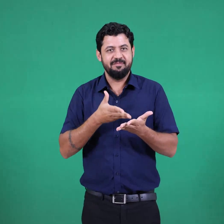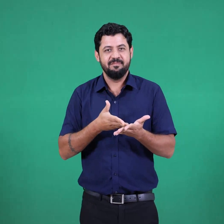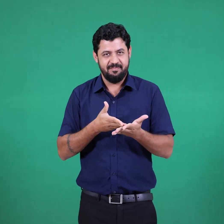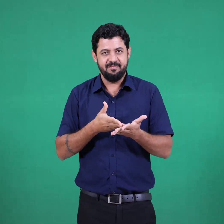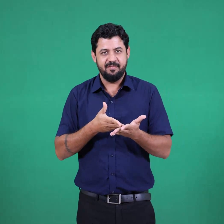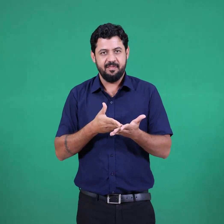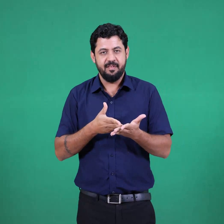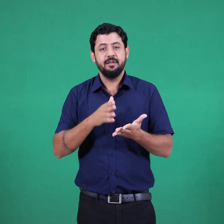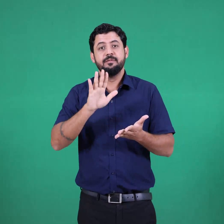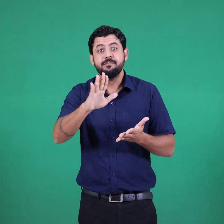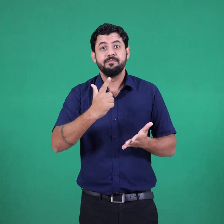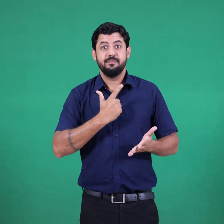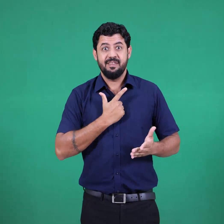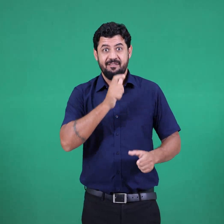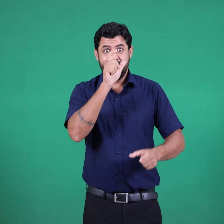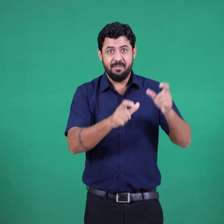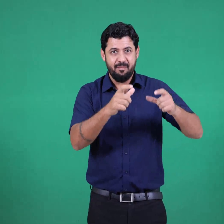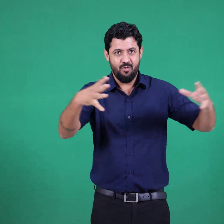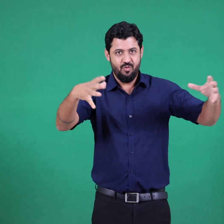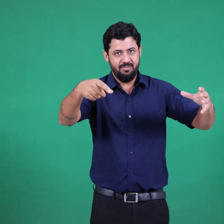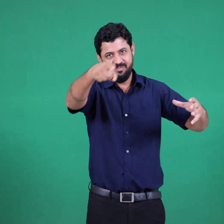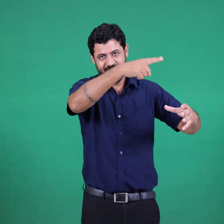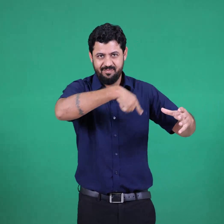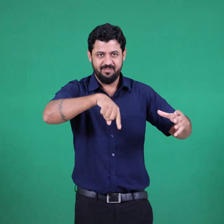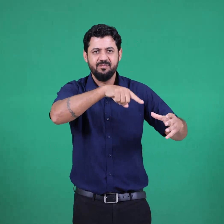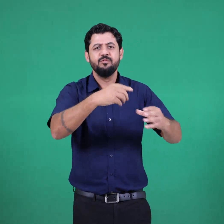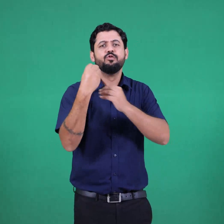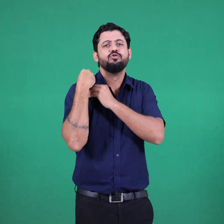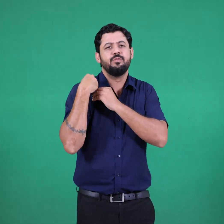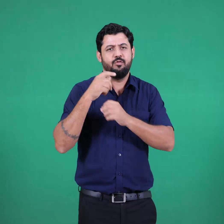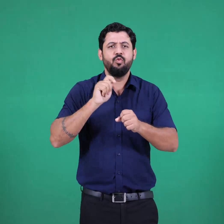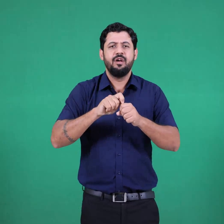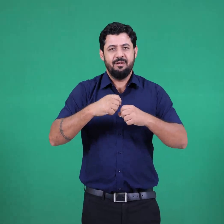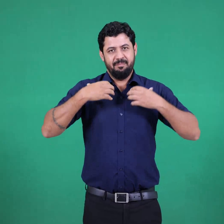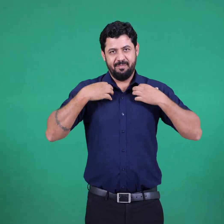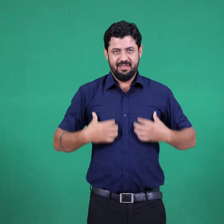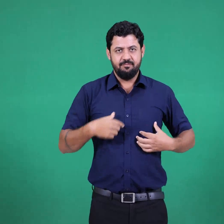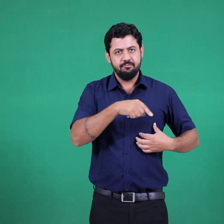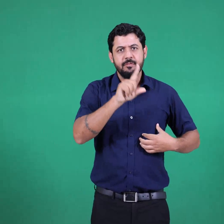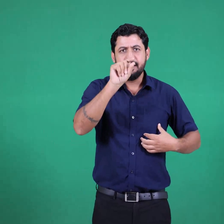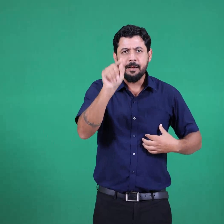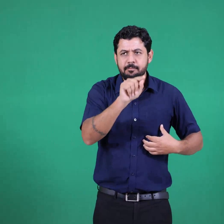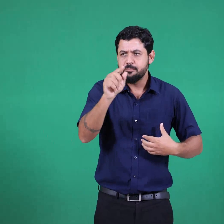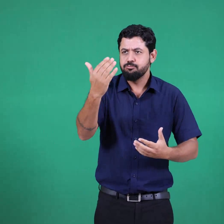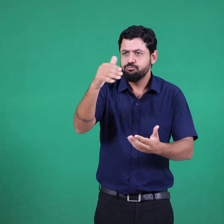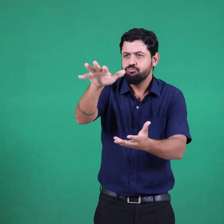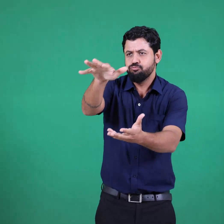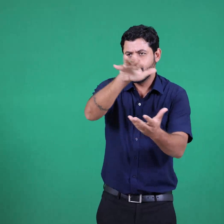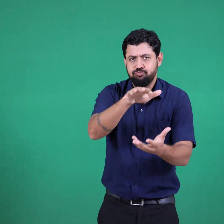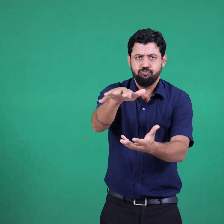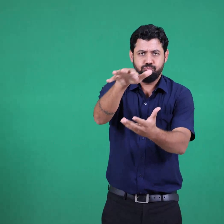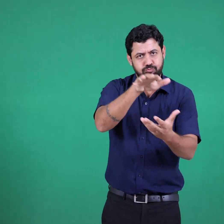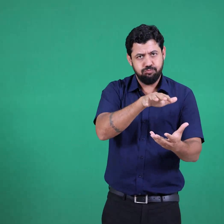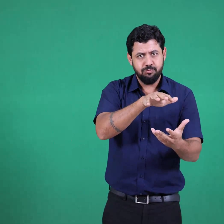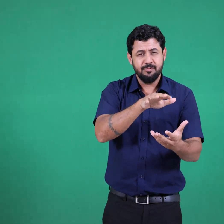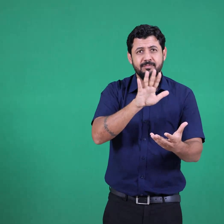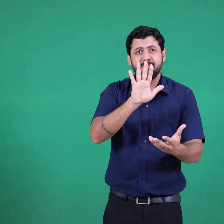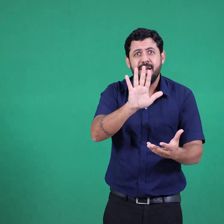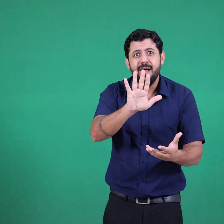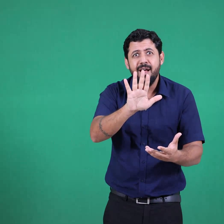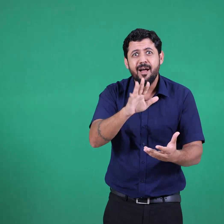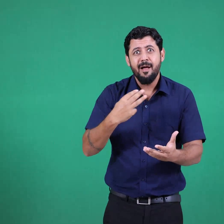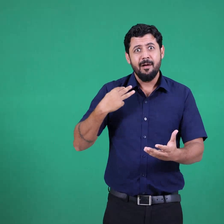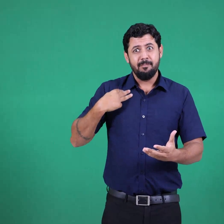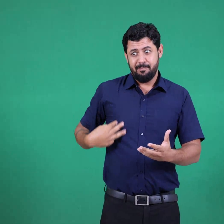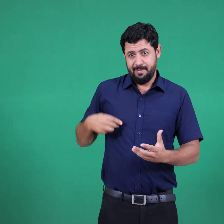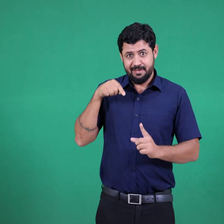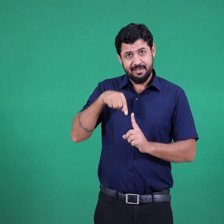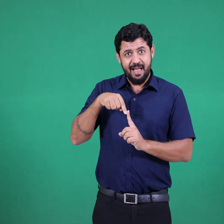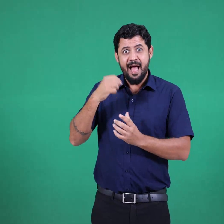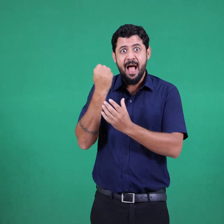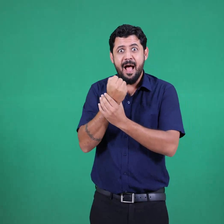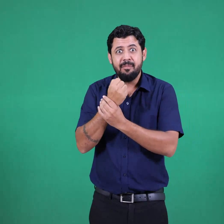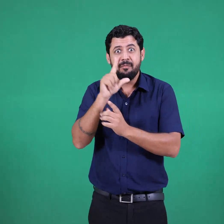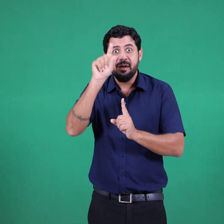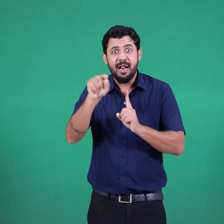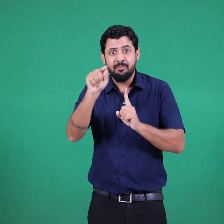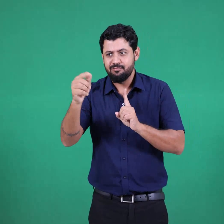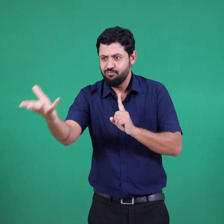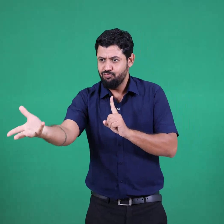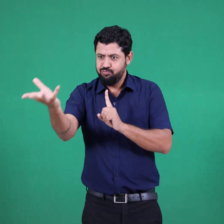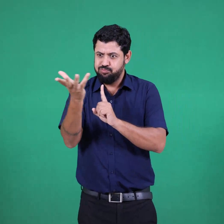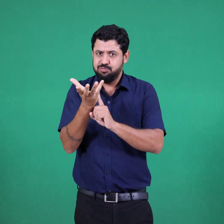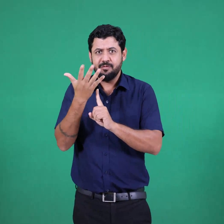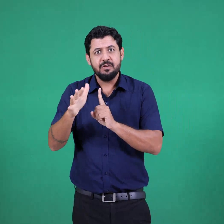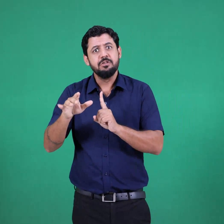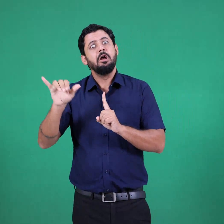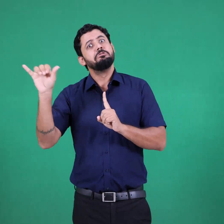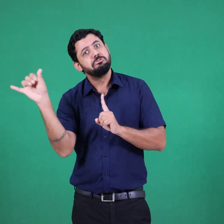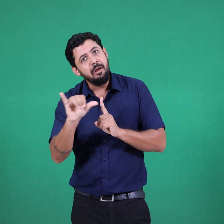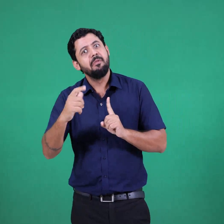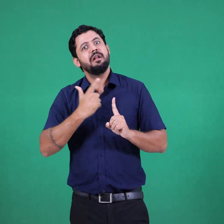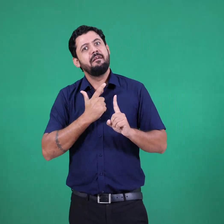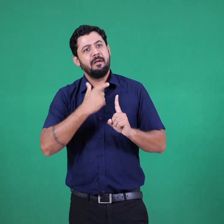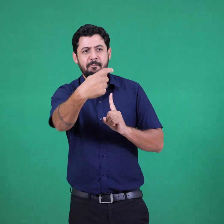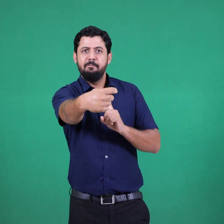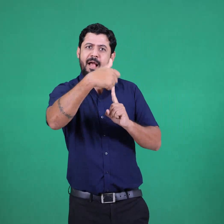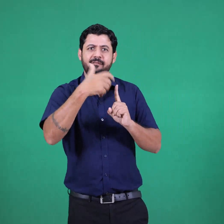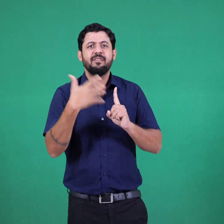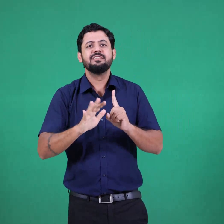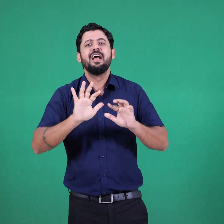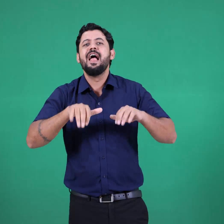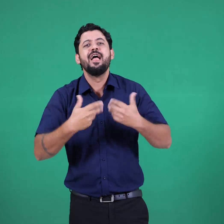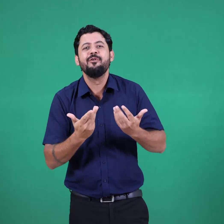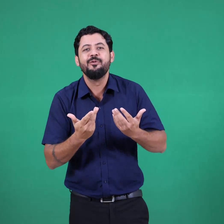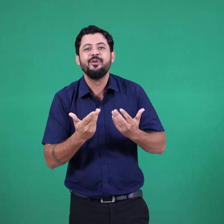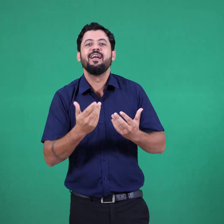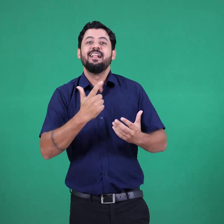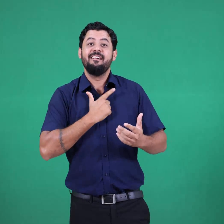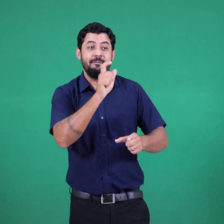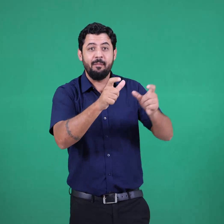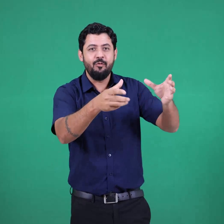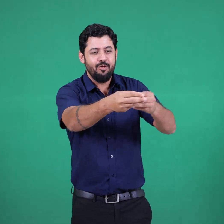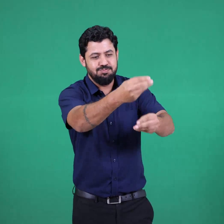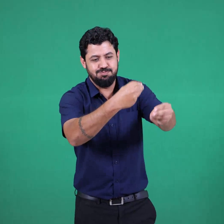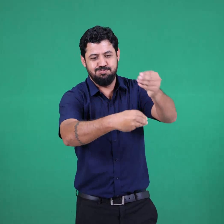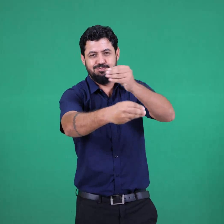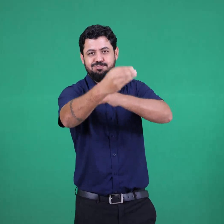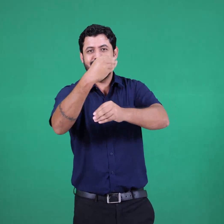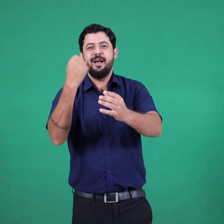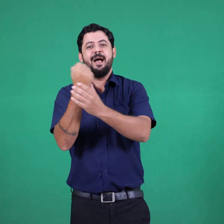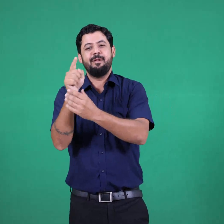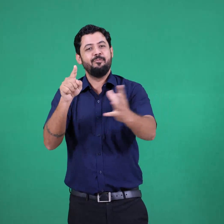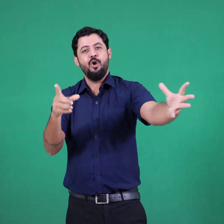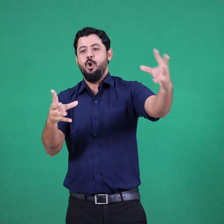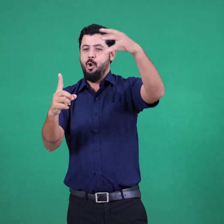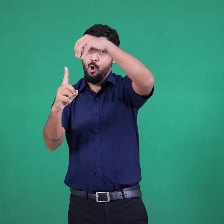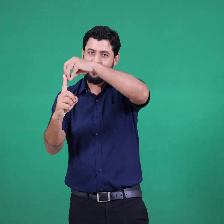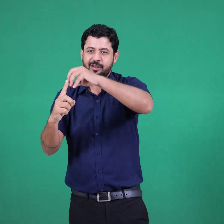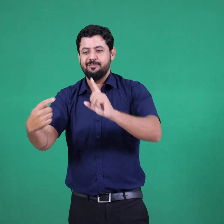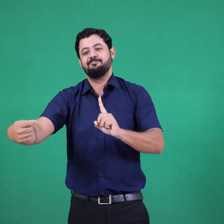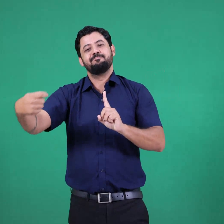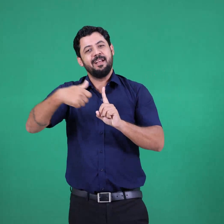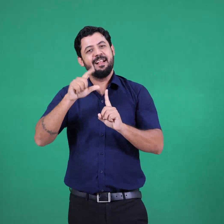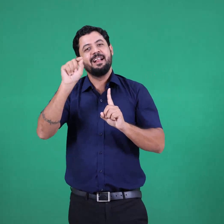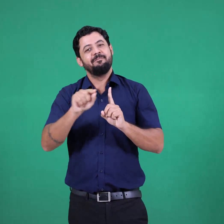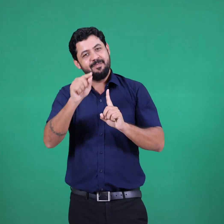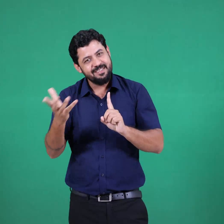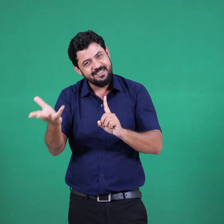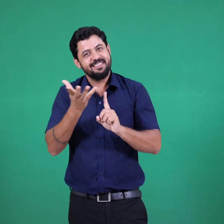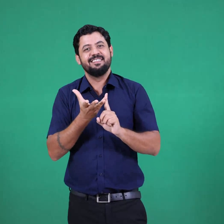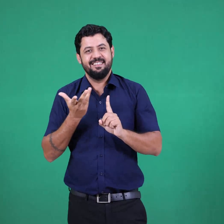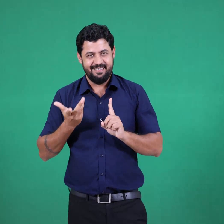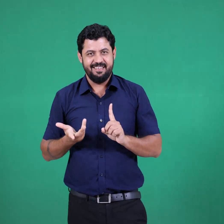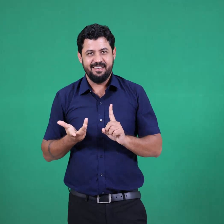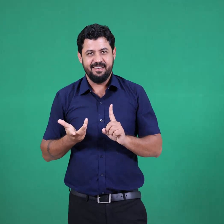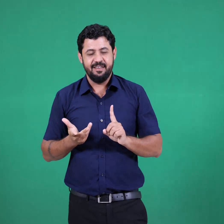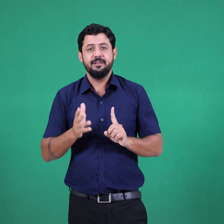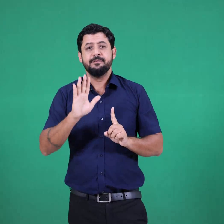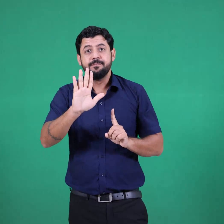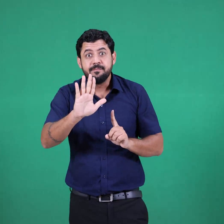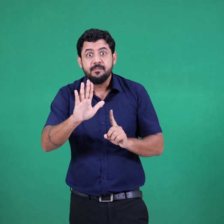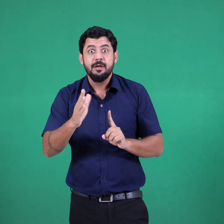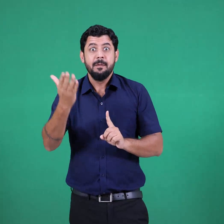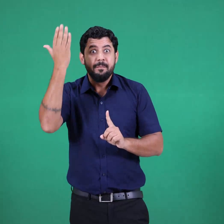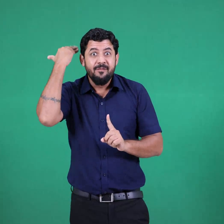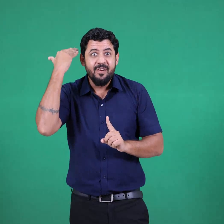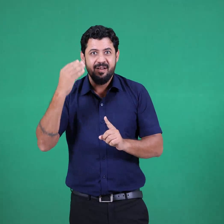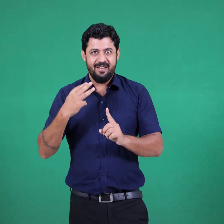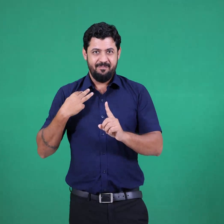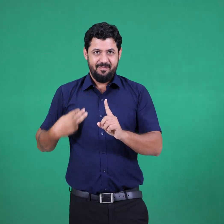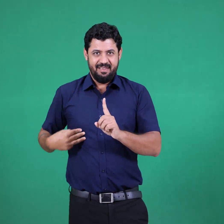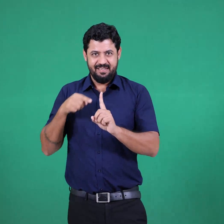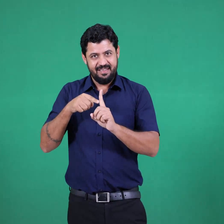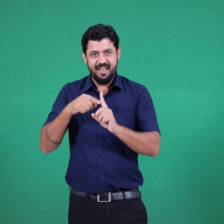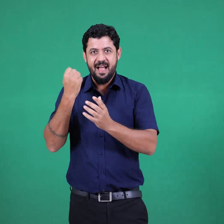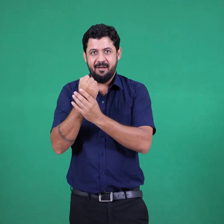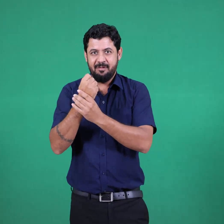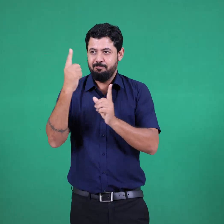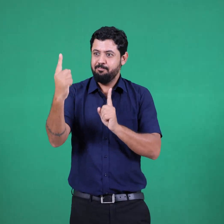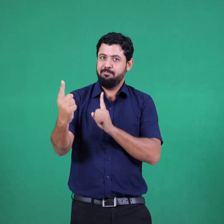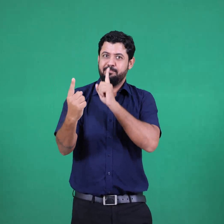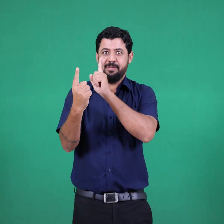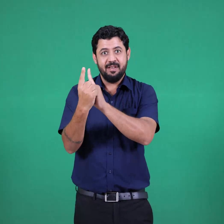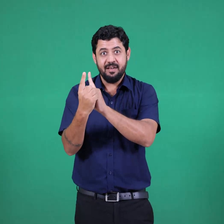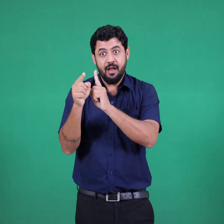And so to speak, Levi, who collects the tenth, paid the tenth through Abraham.